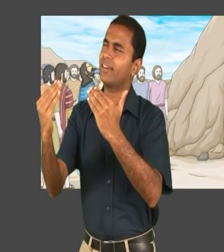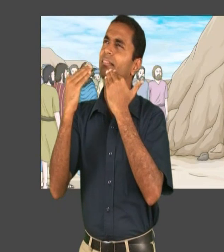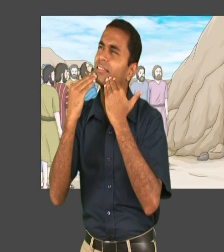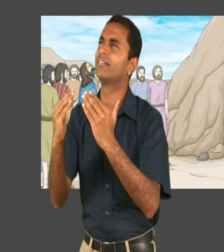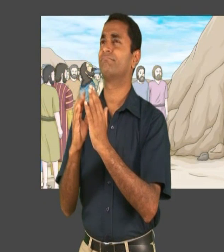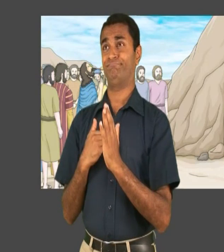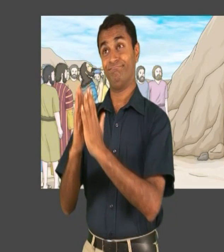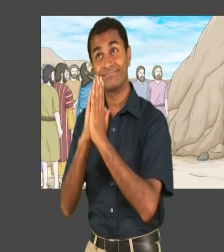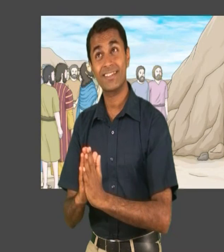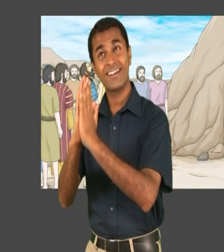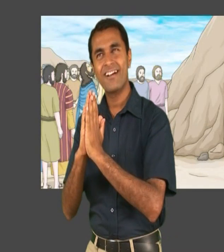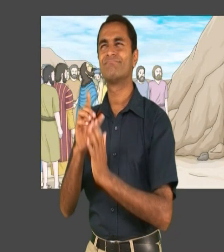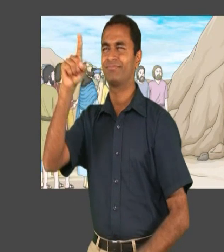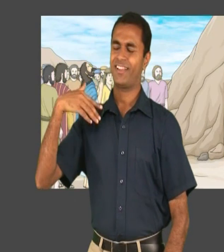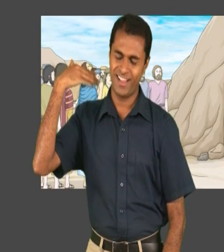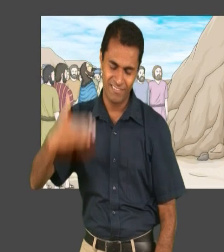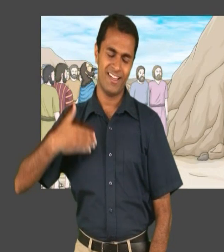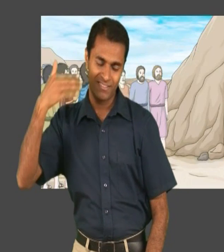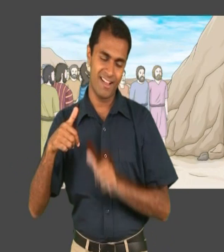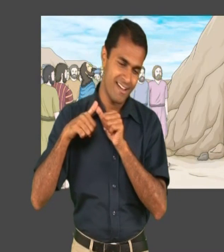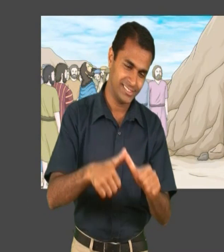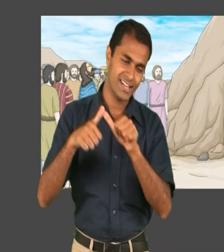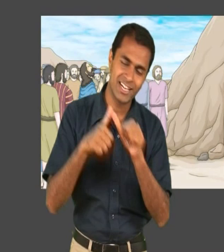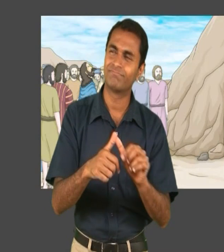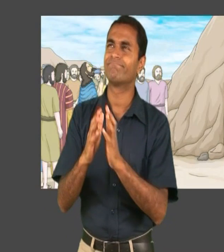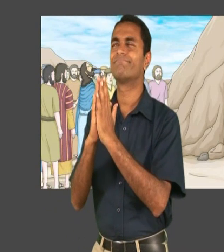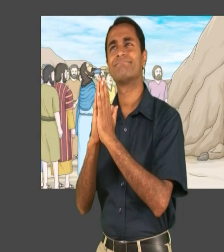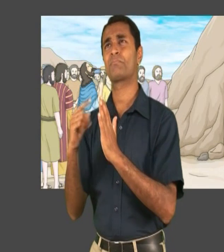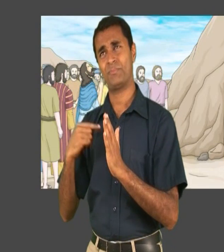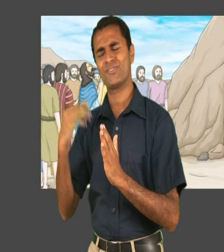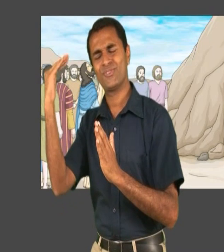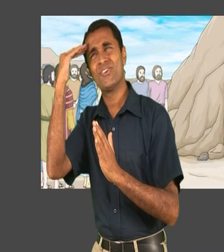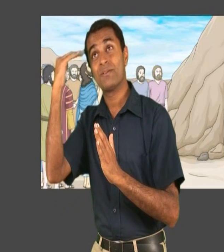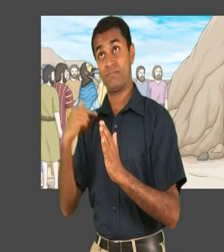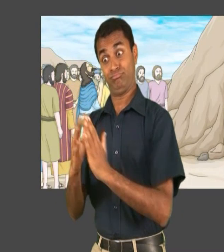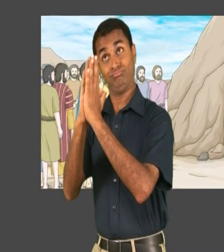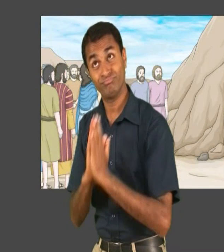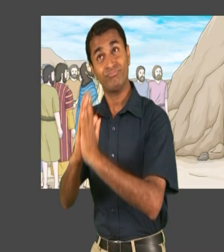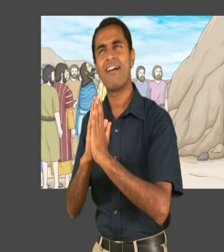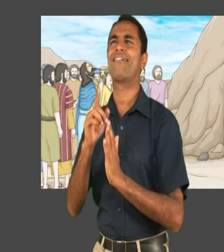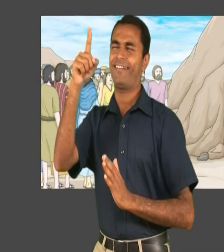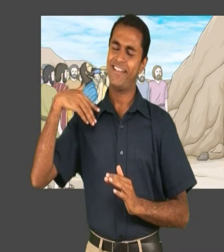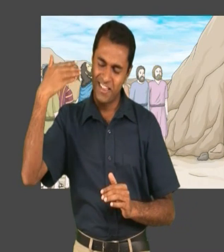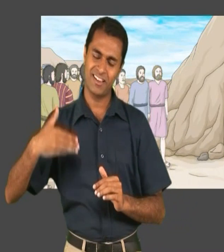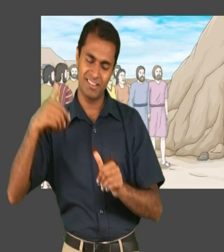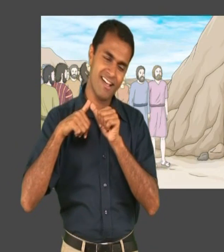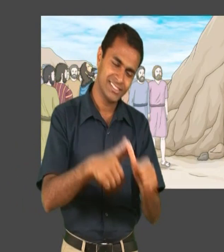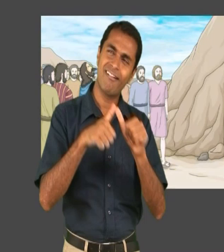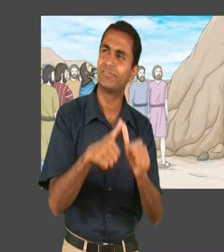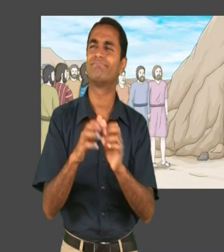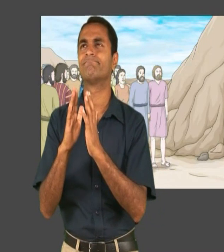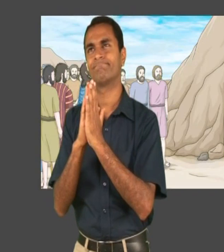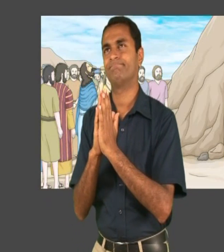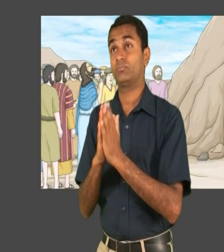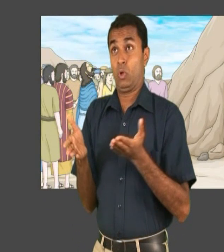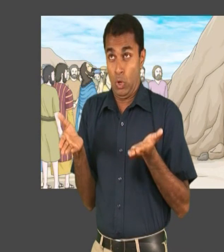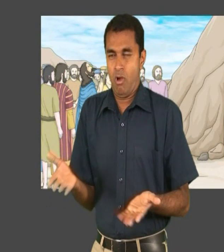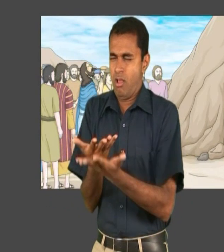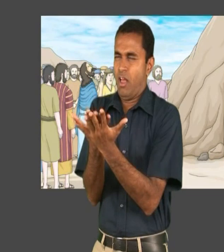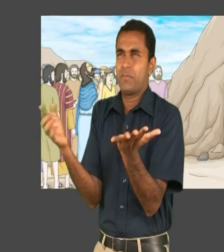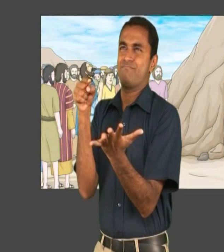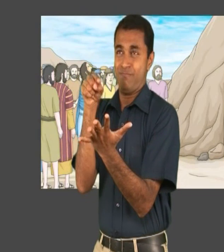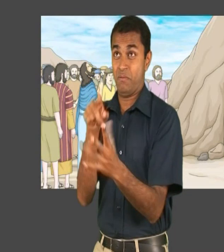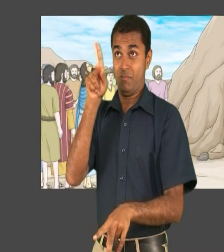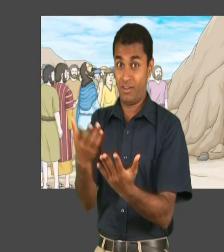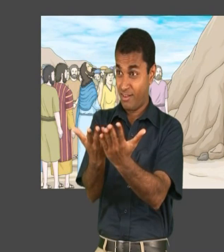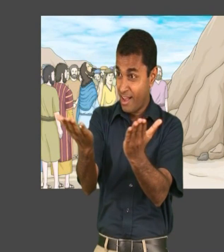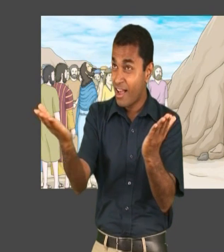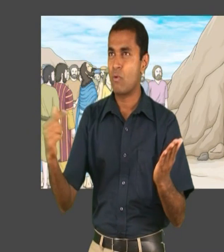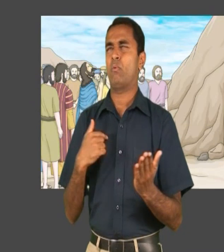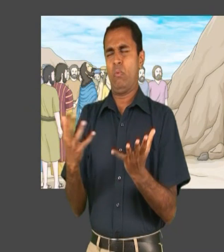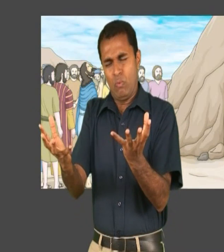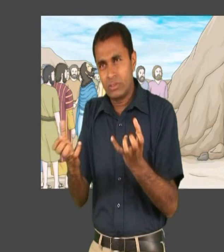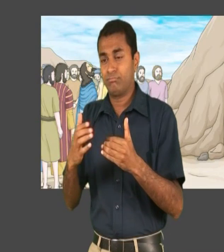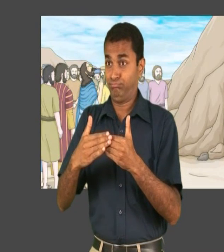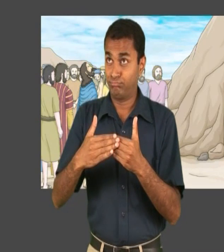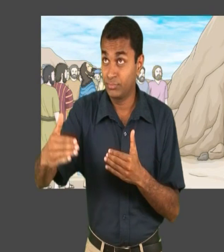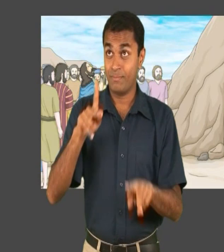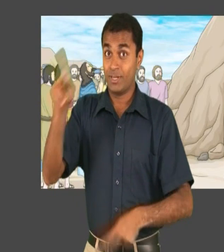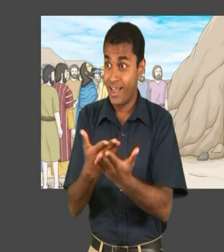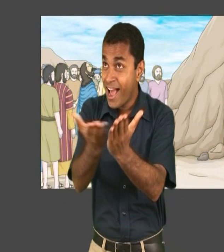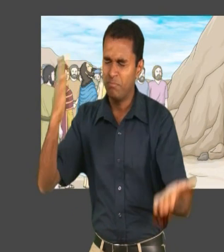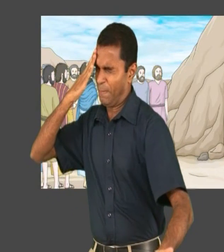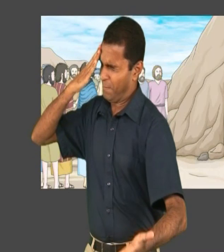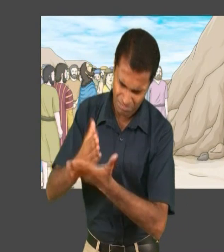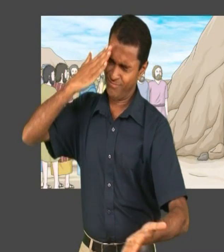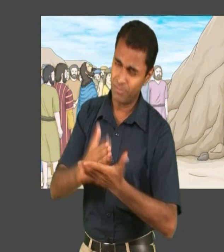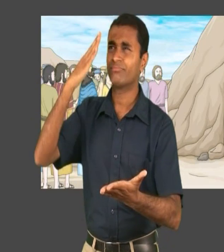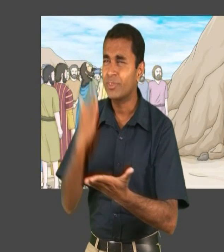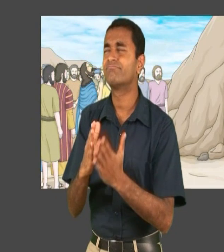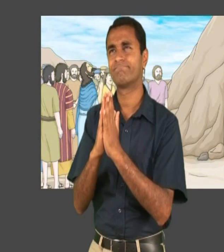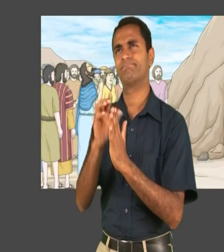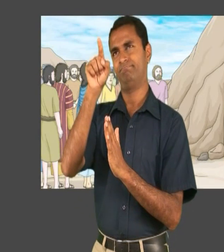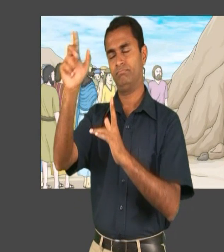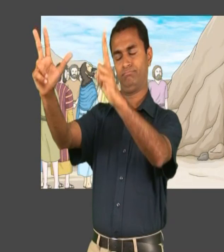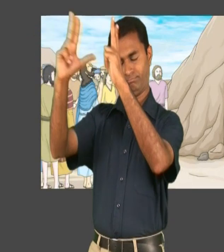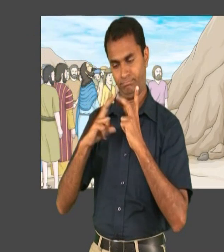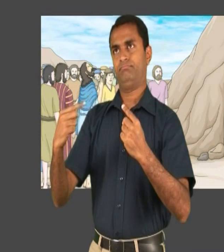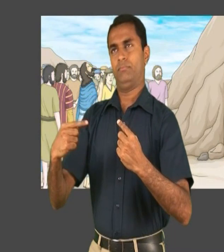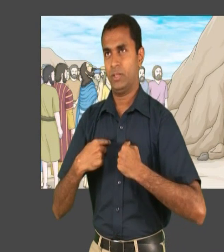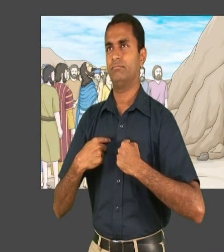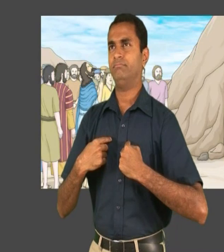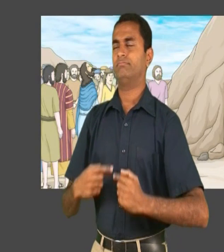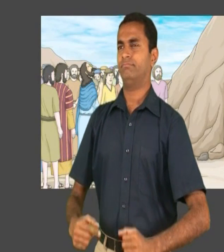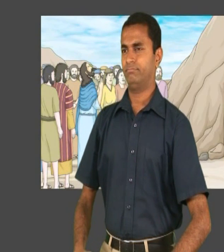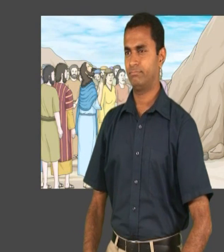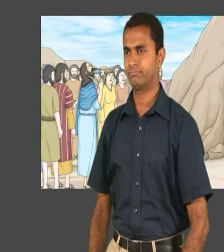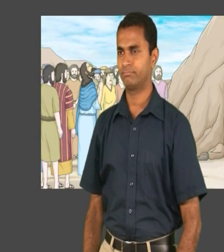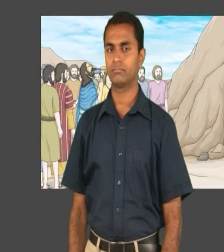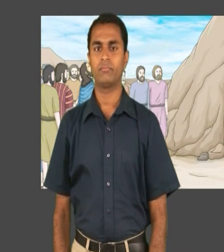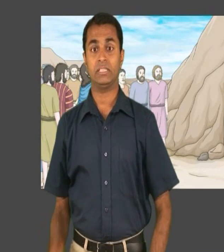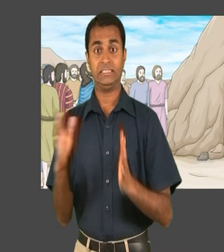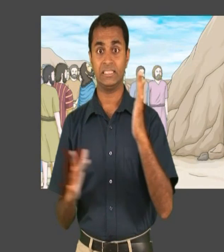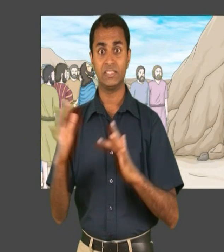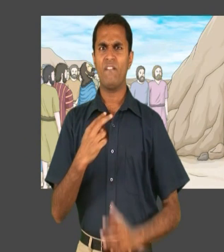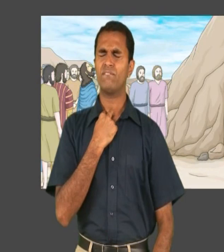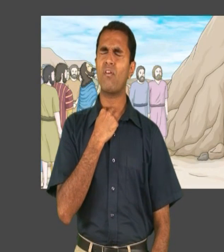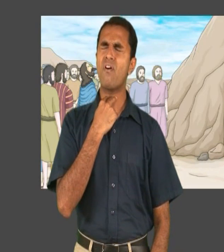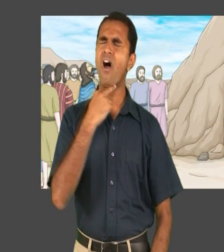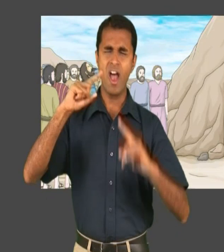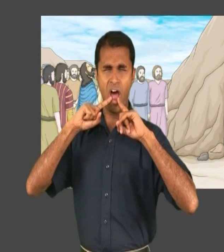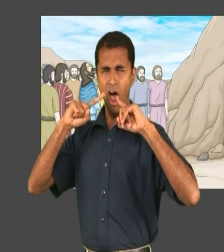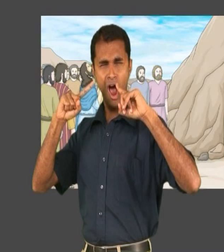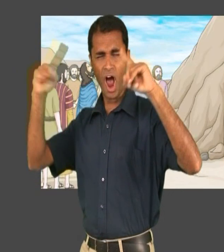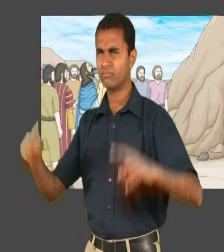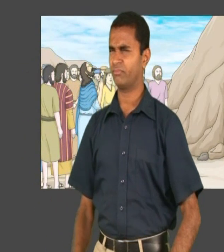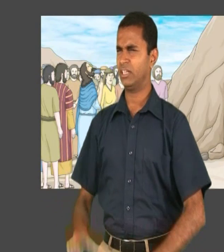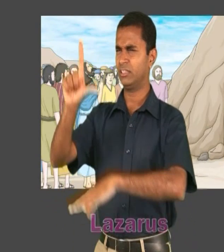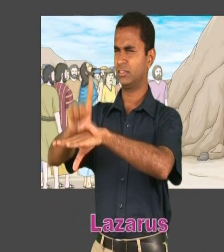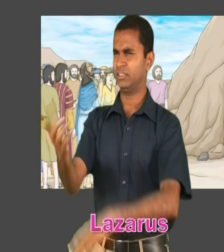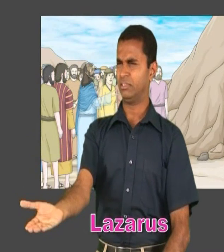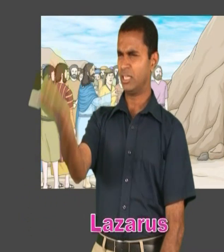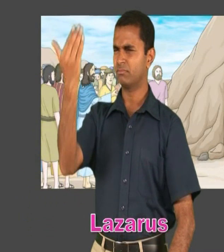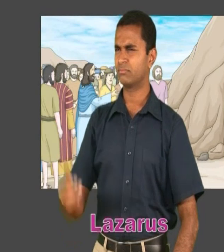I knew that You always hear Me, but I say this for the benefit of the people standing here, so they may believe that You sent Me.”